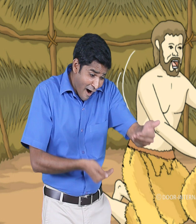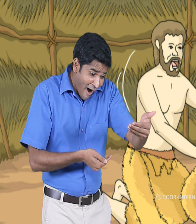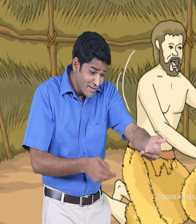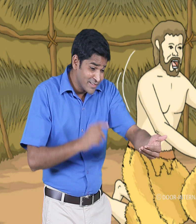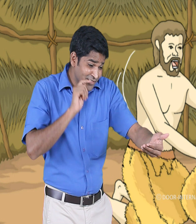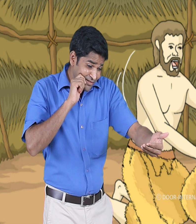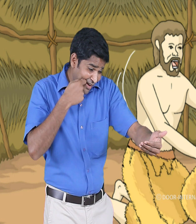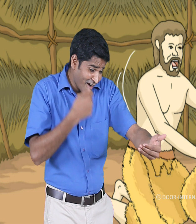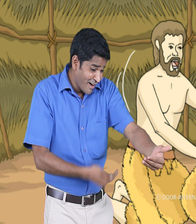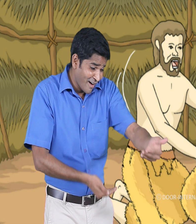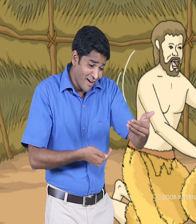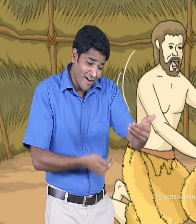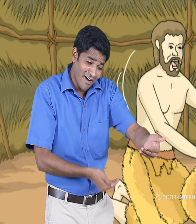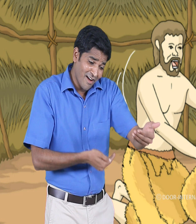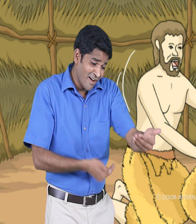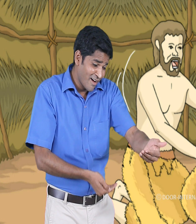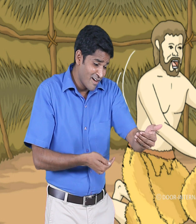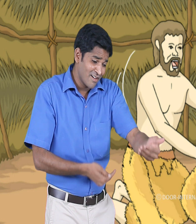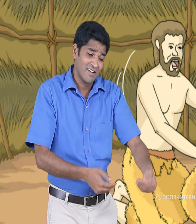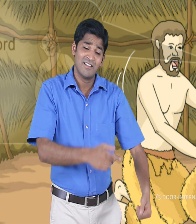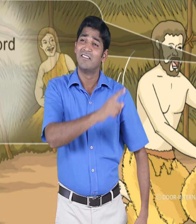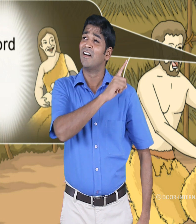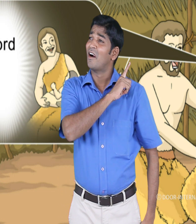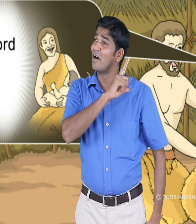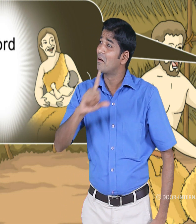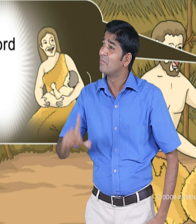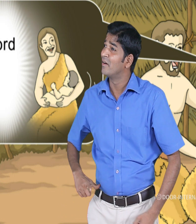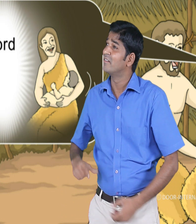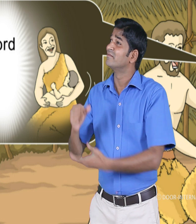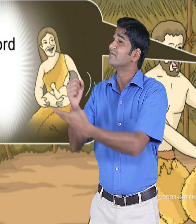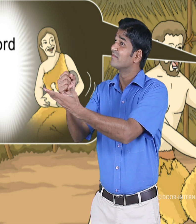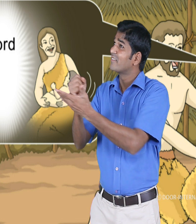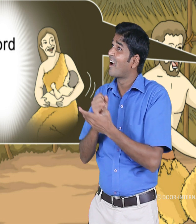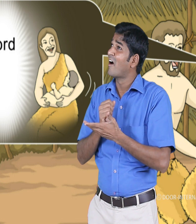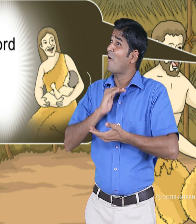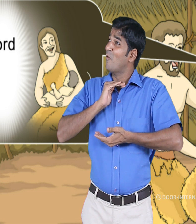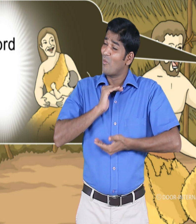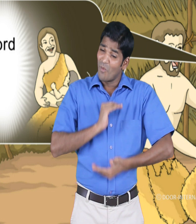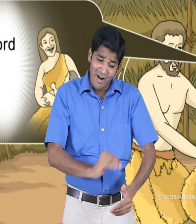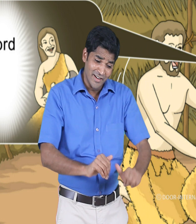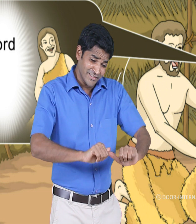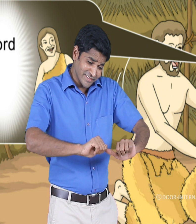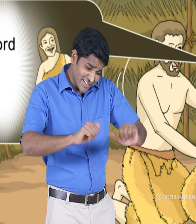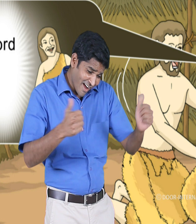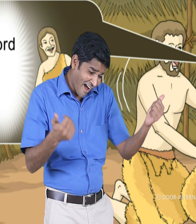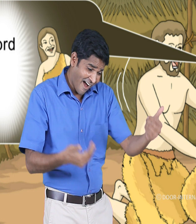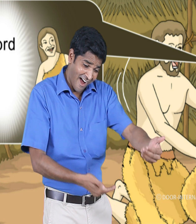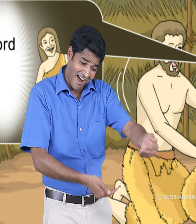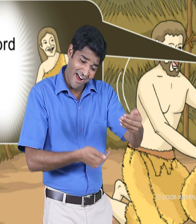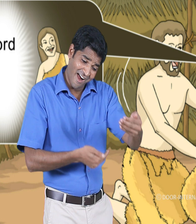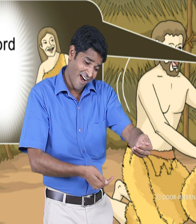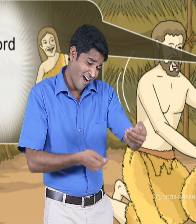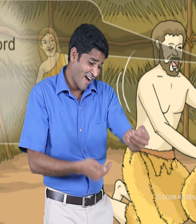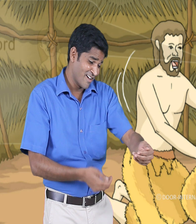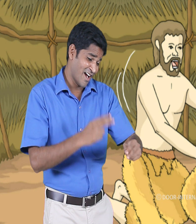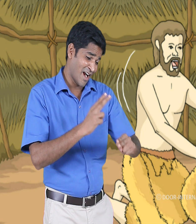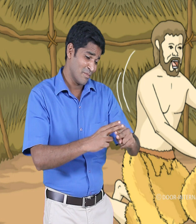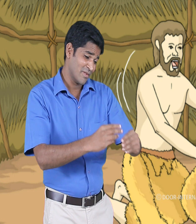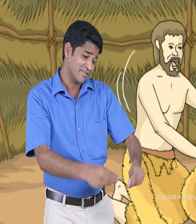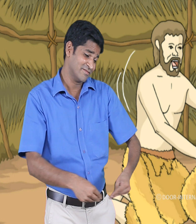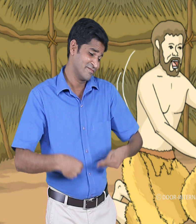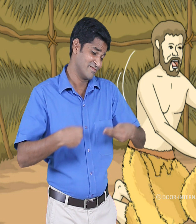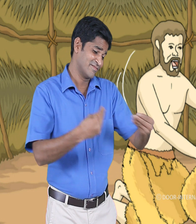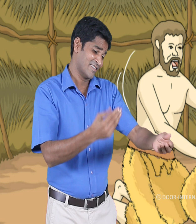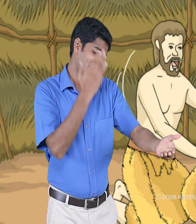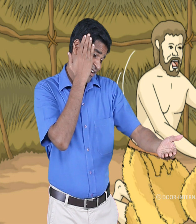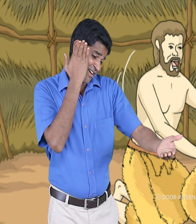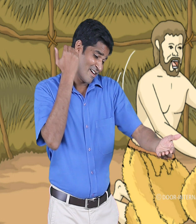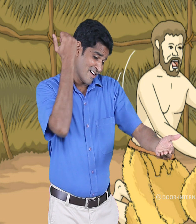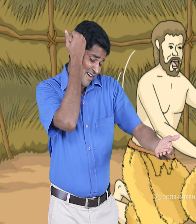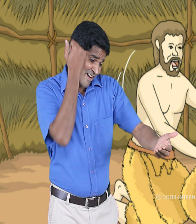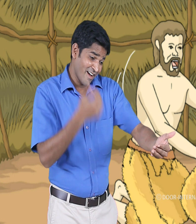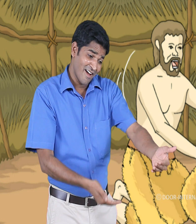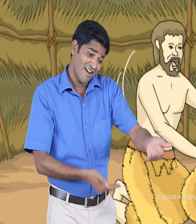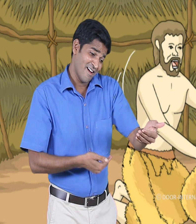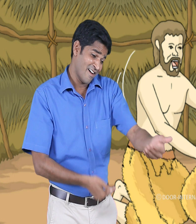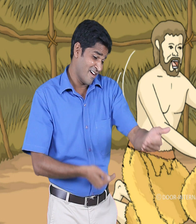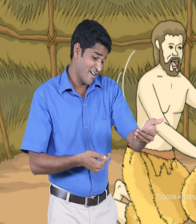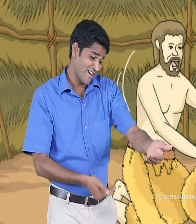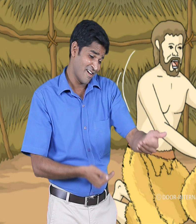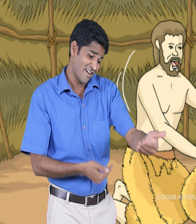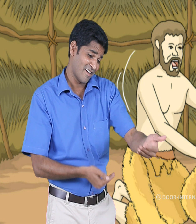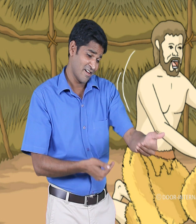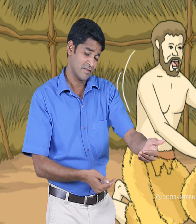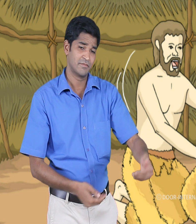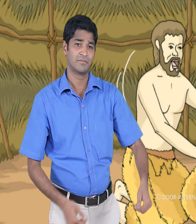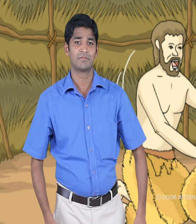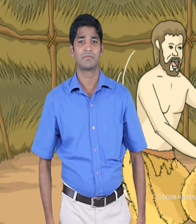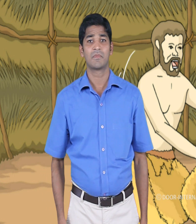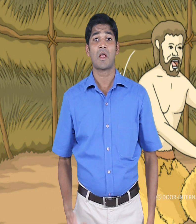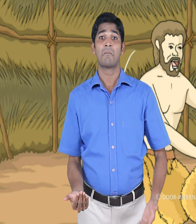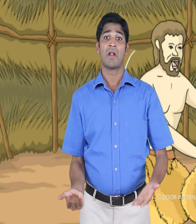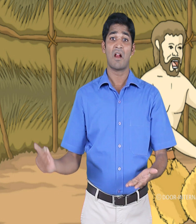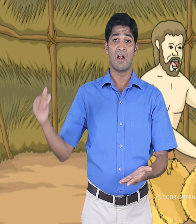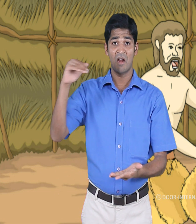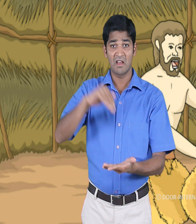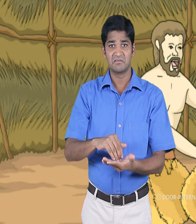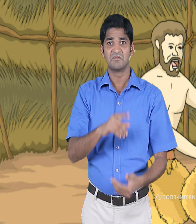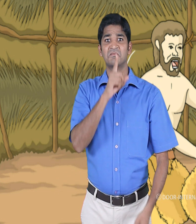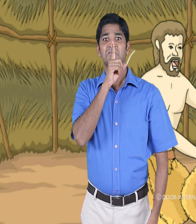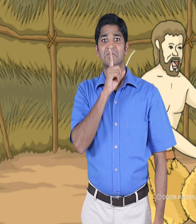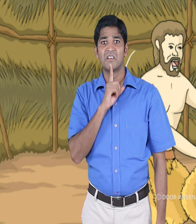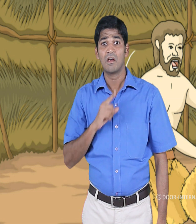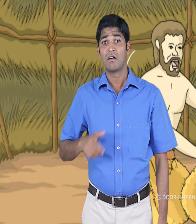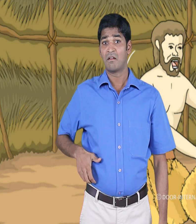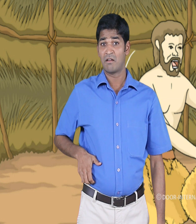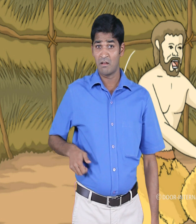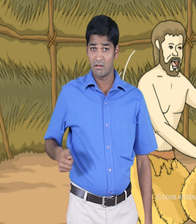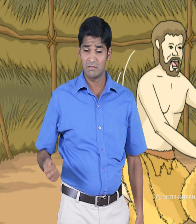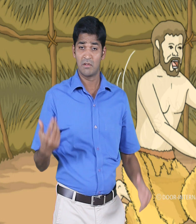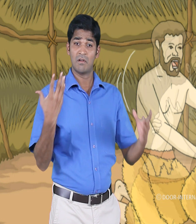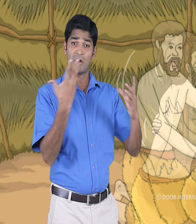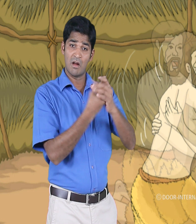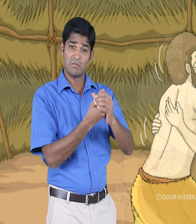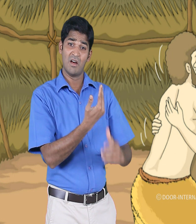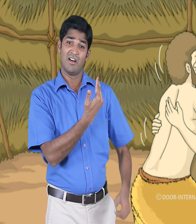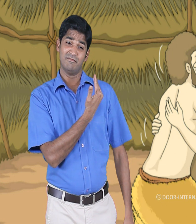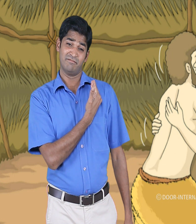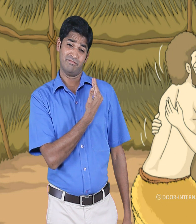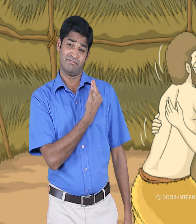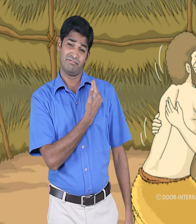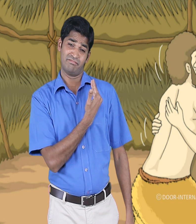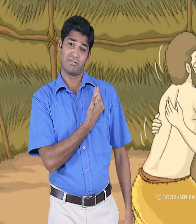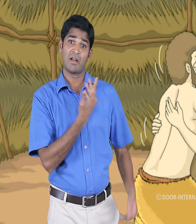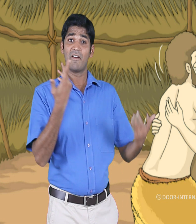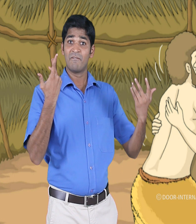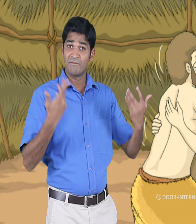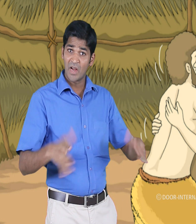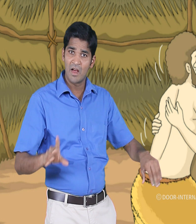“With the help of the LORD I have brought forth a man,” she said.